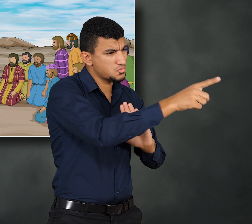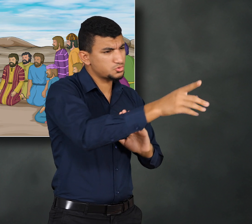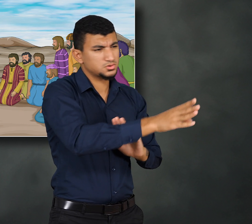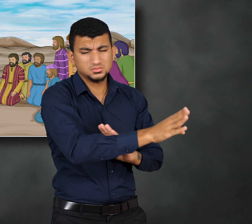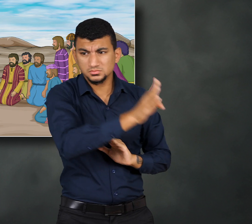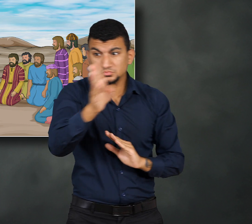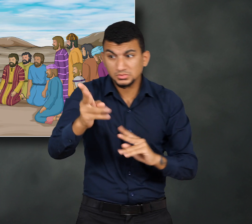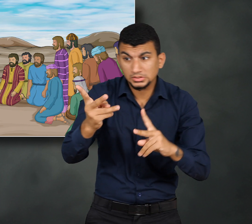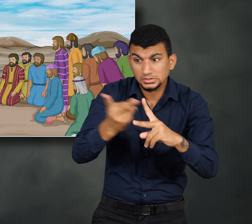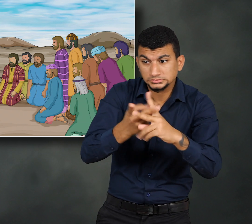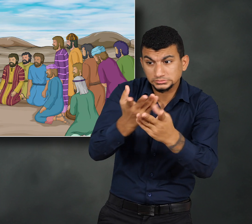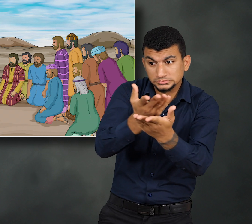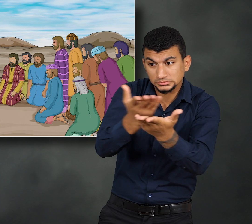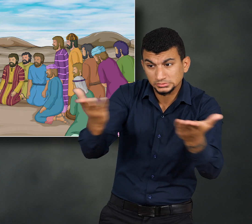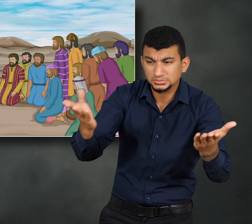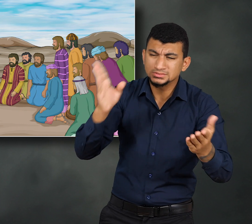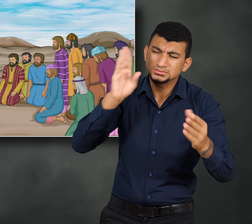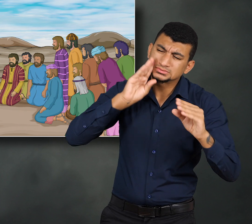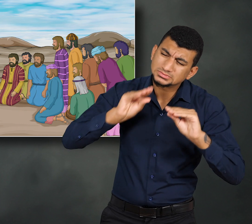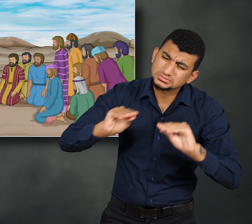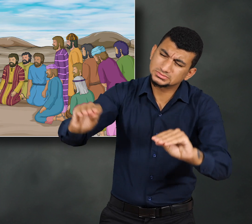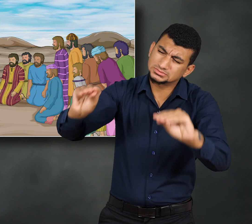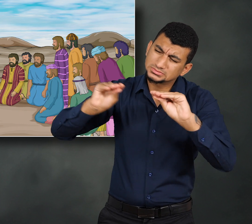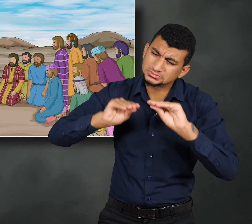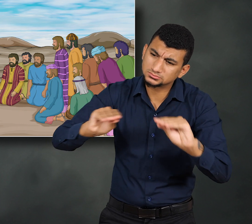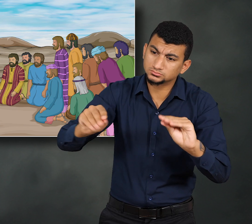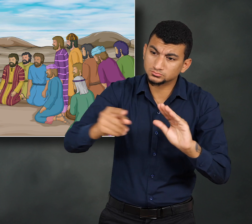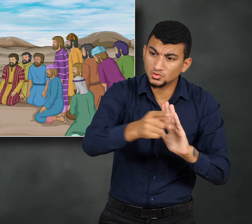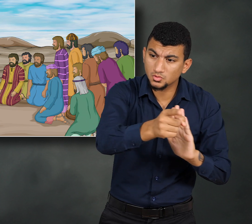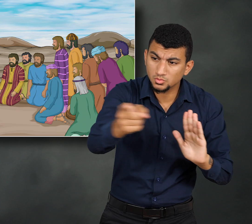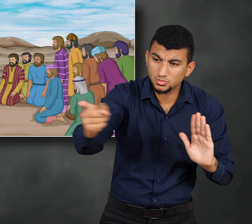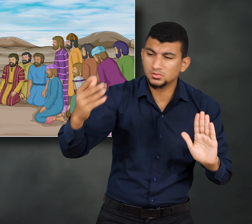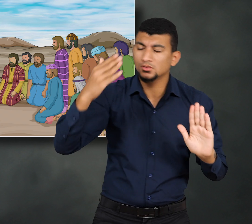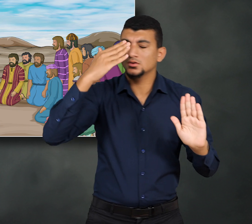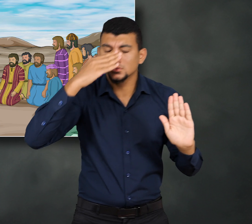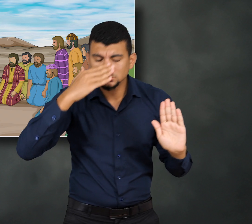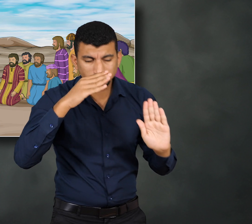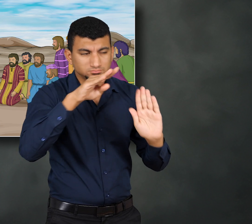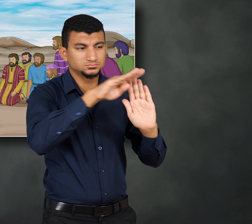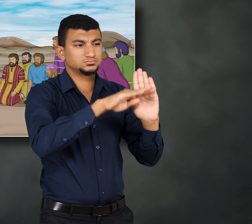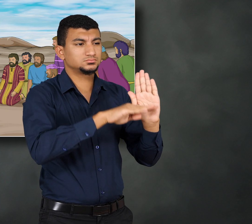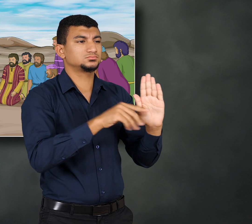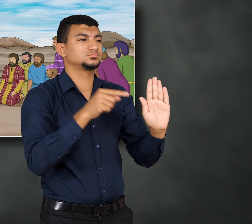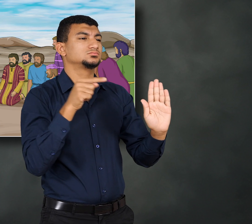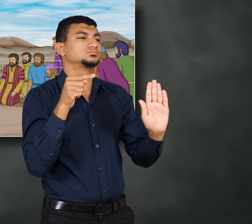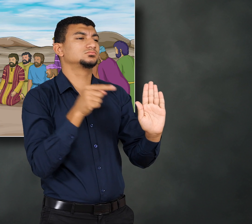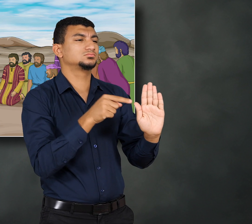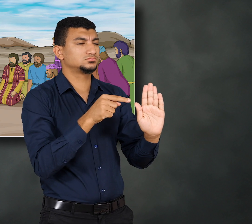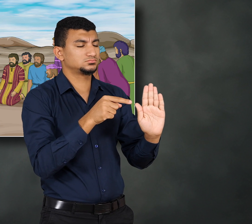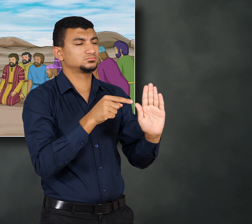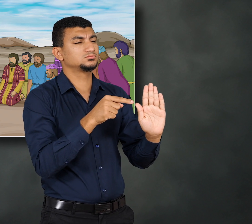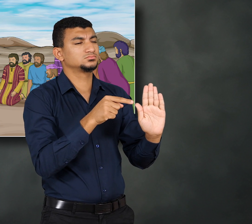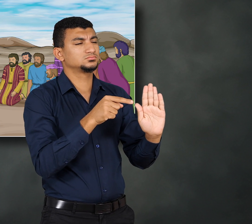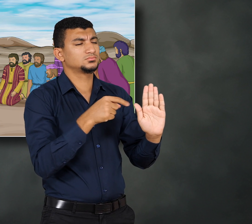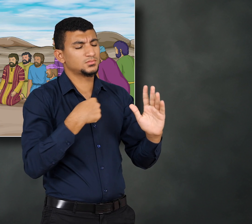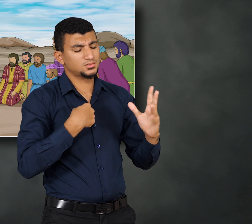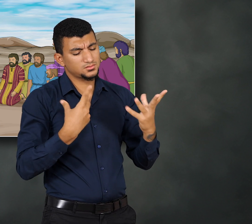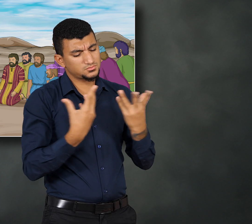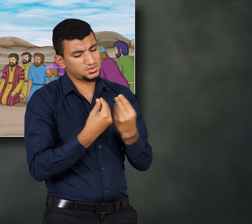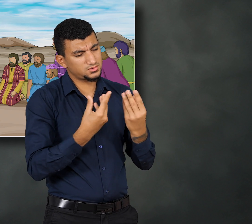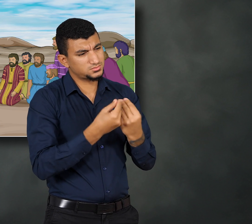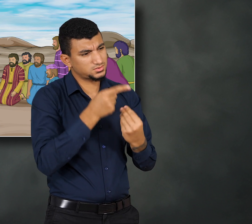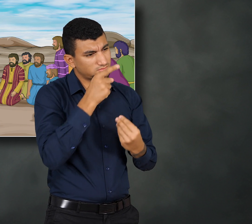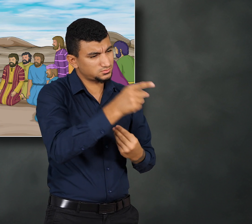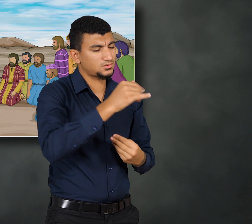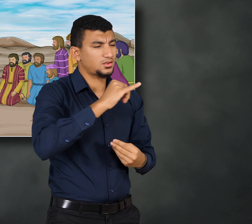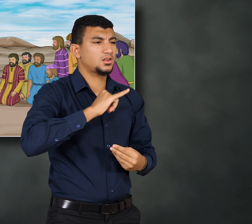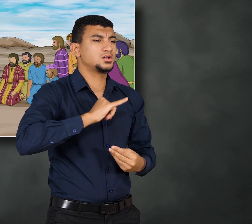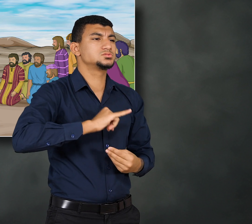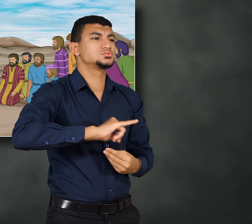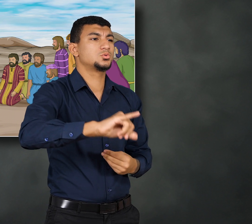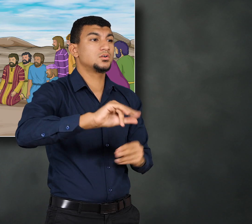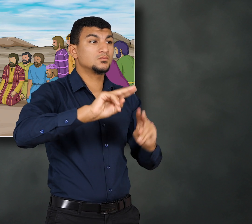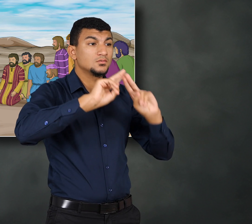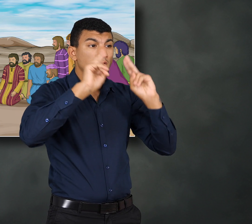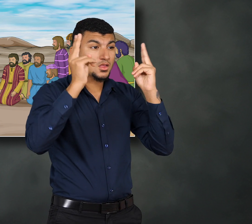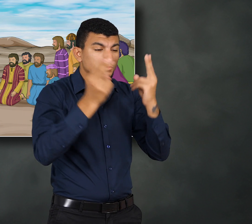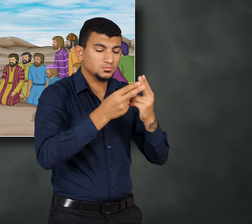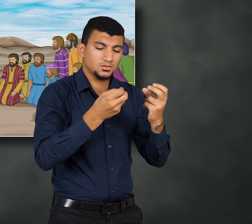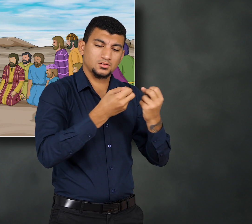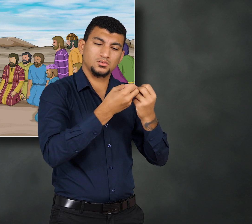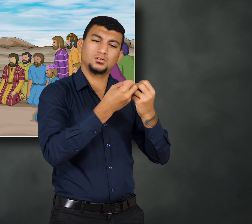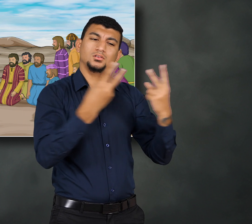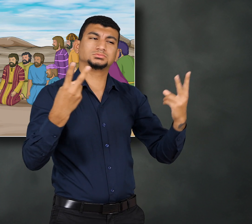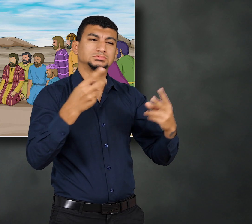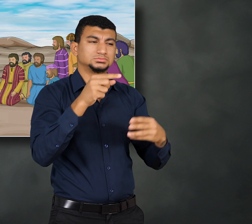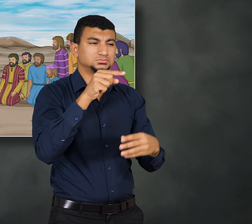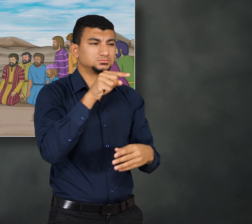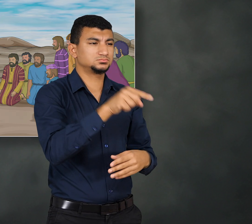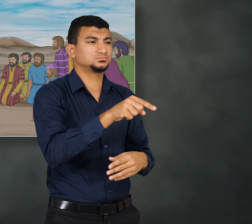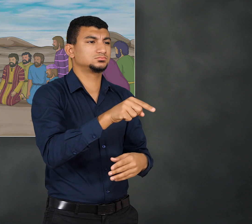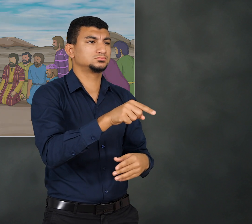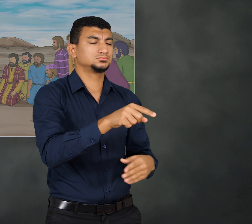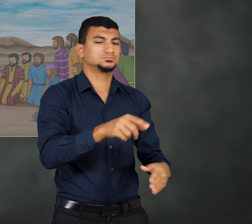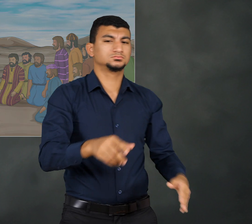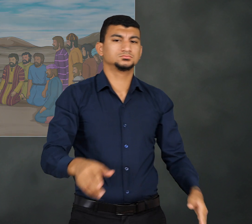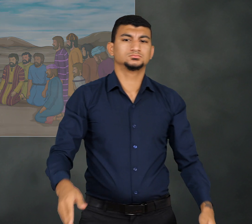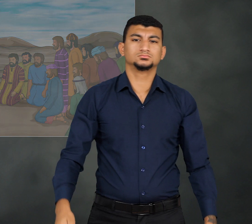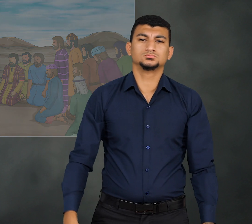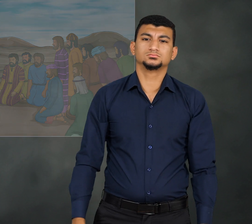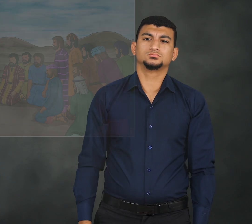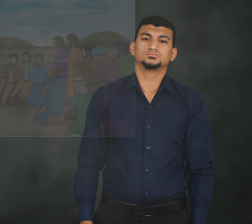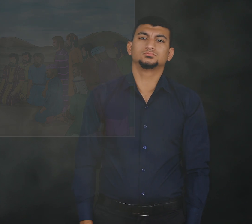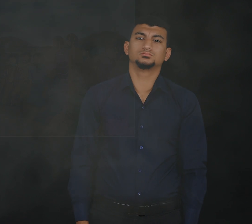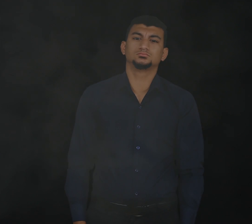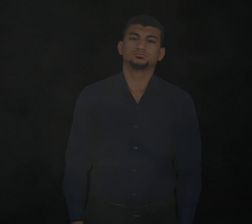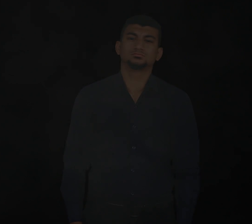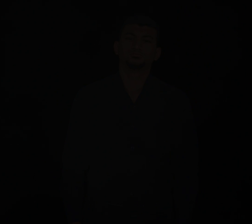And surely I am with you always, even to the end of the age.”